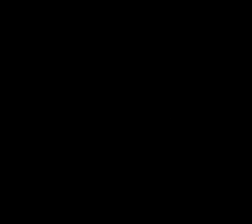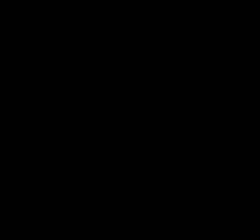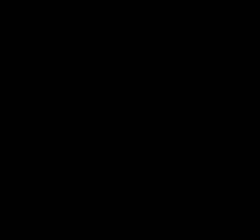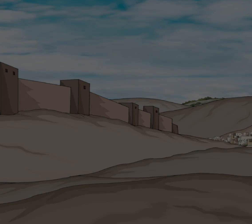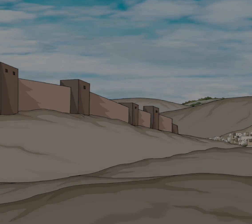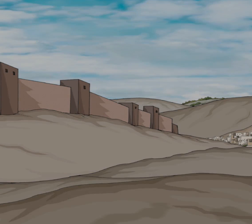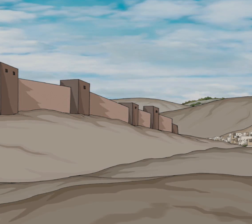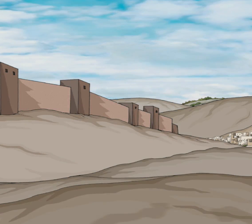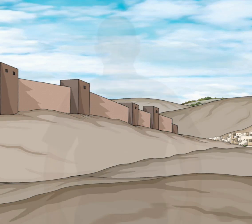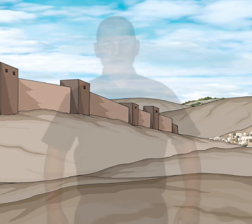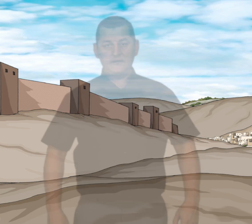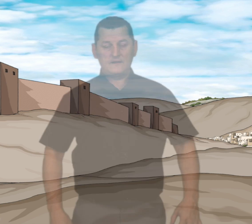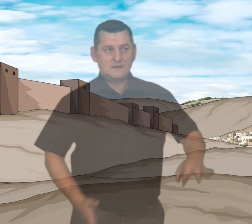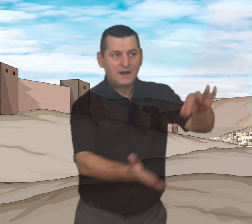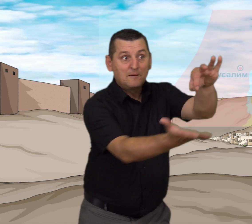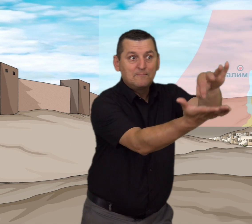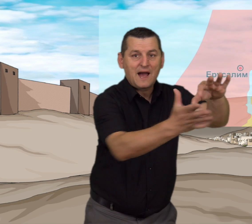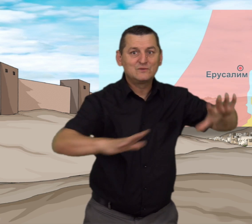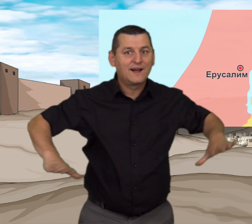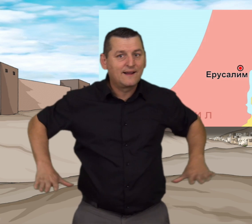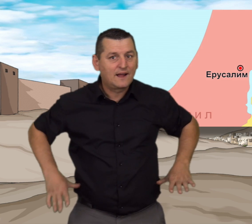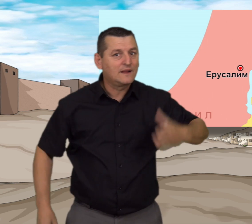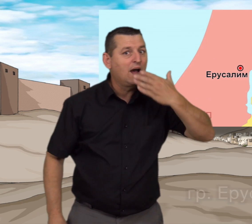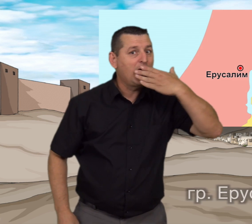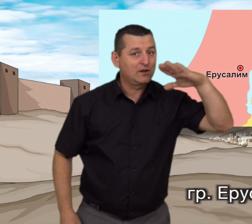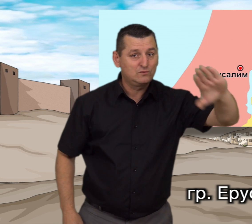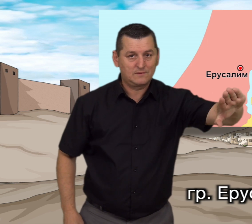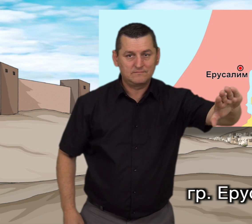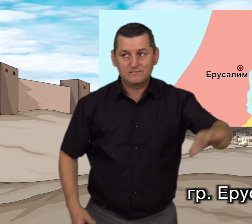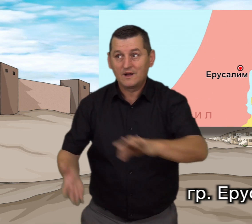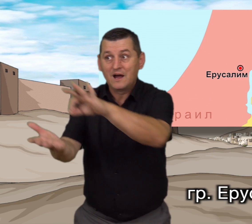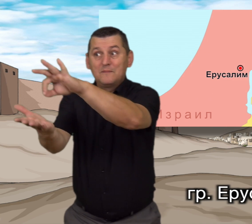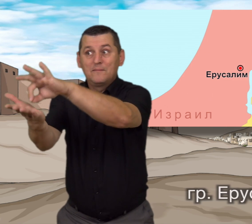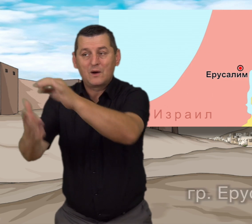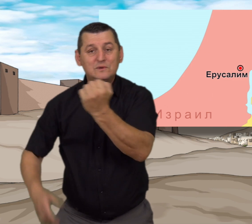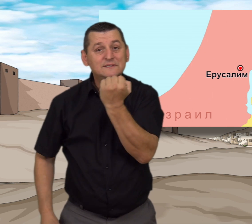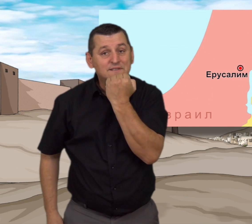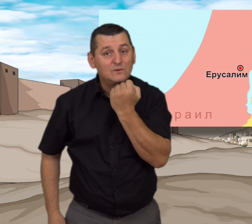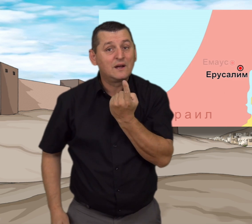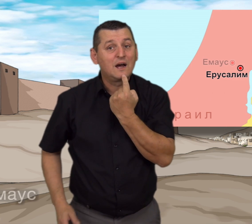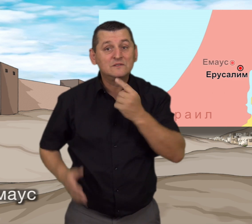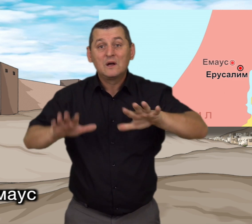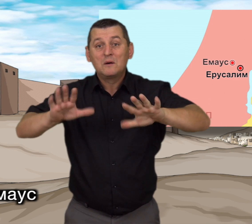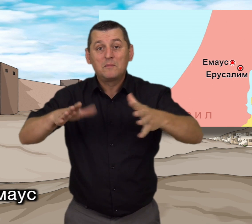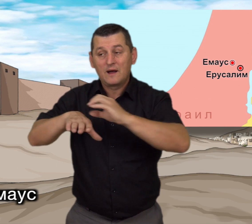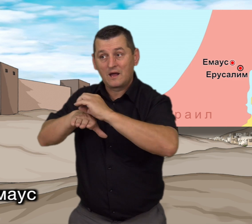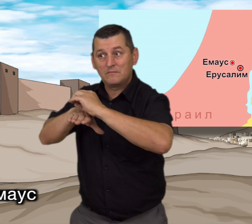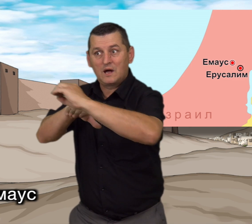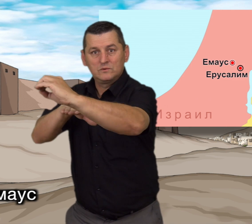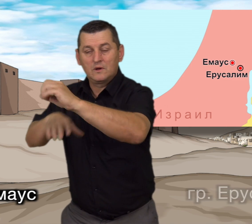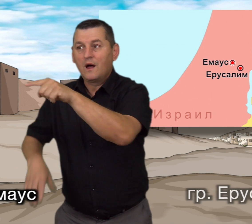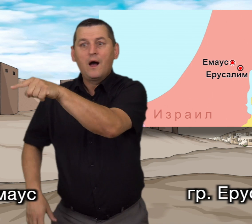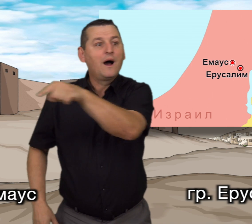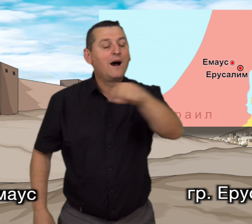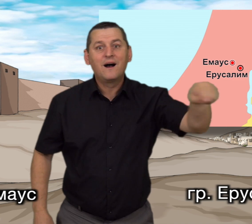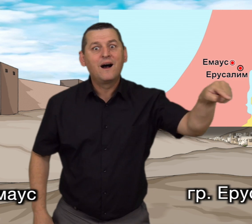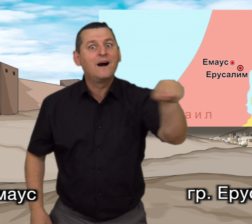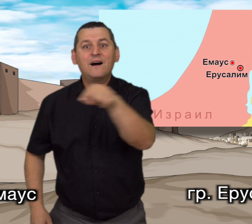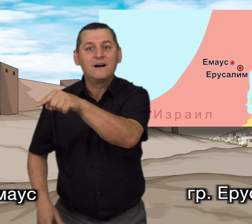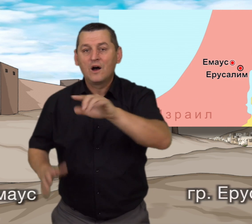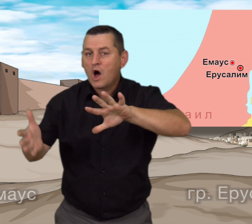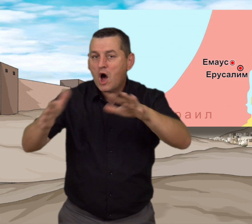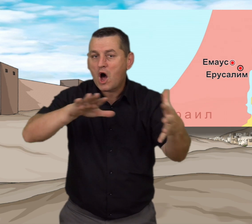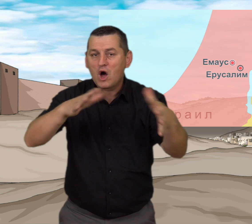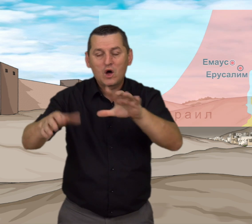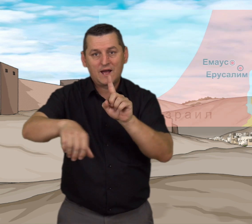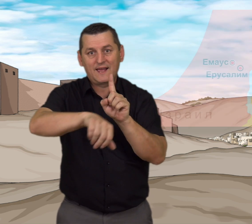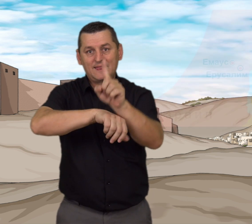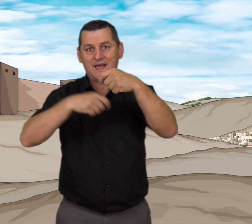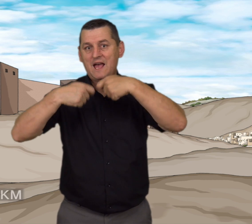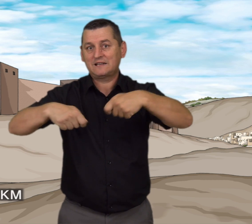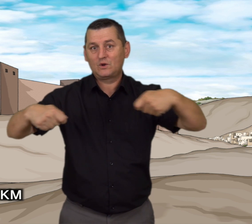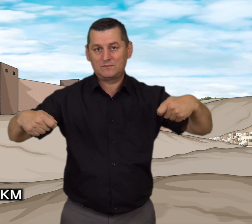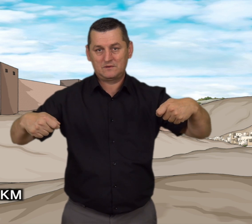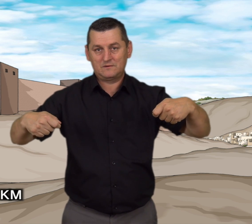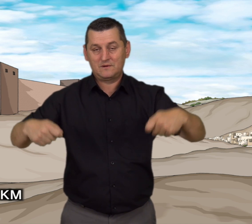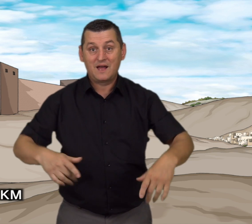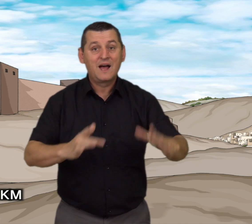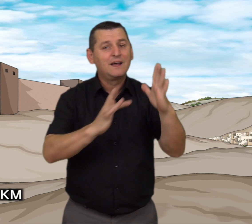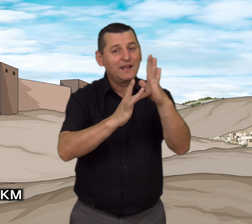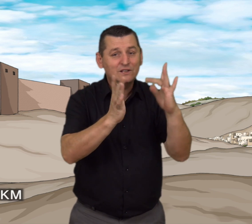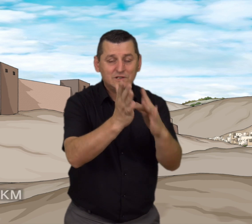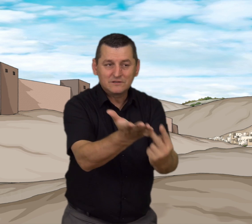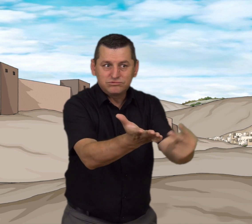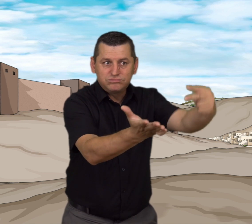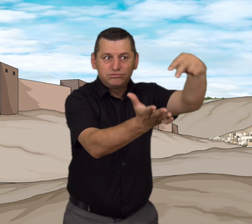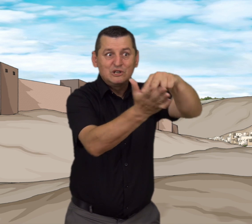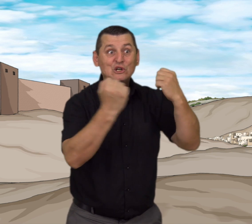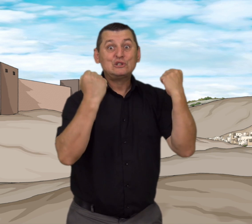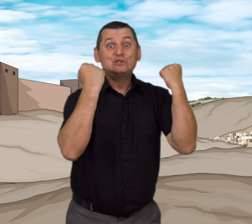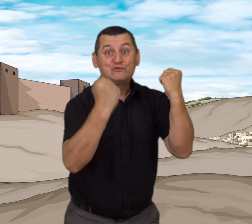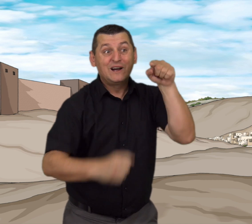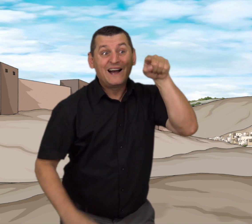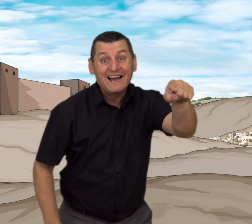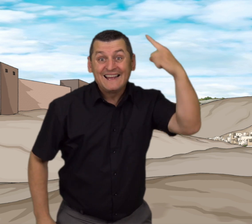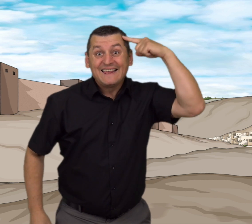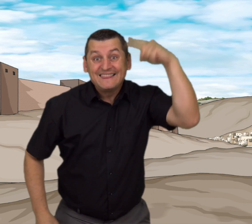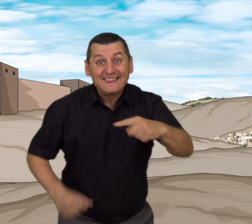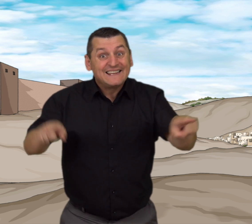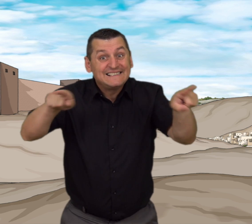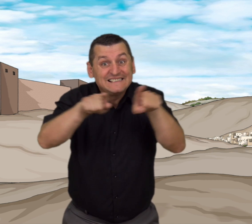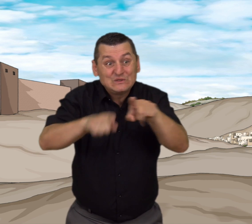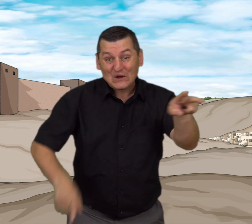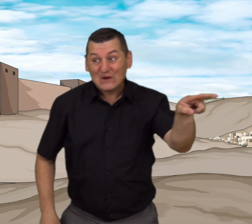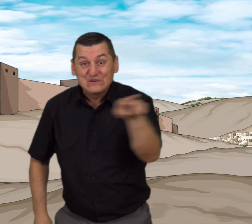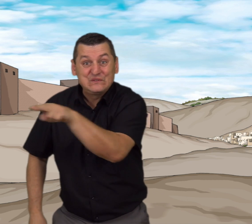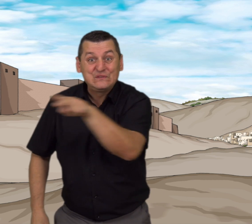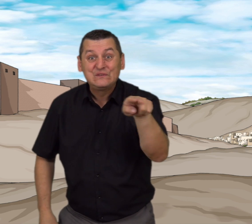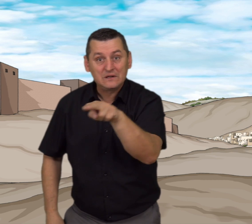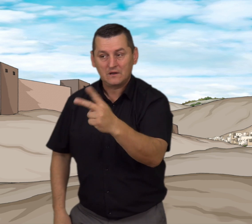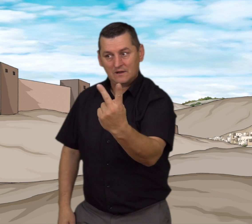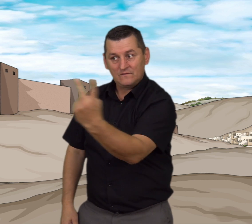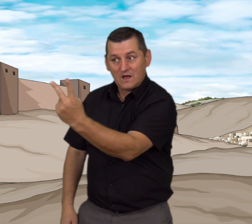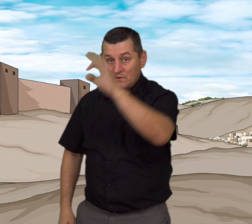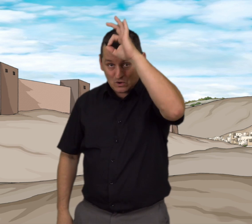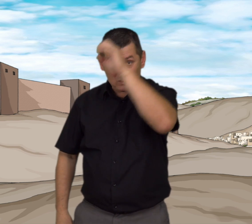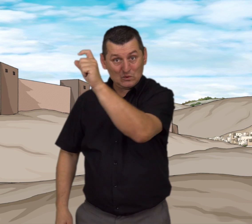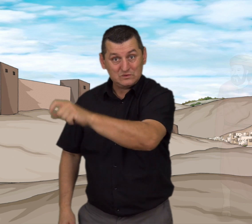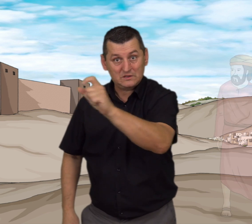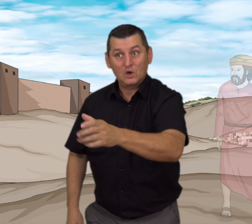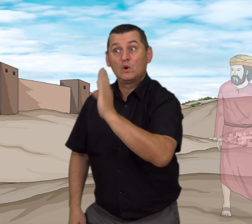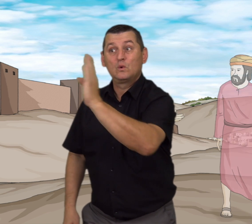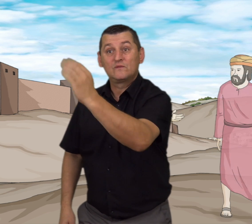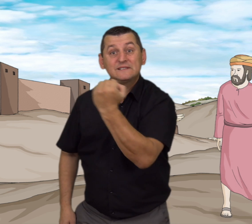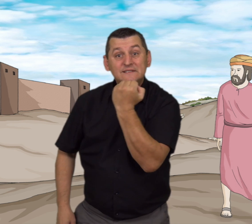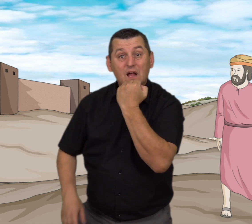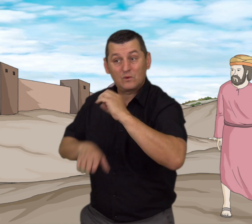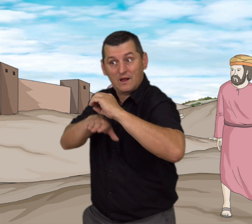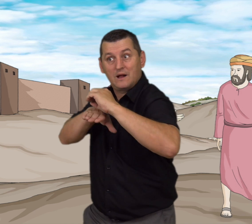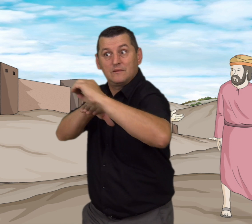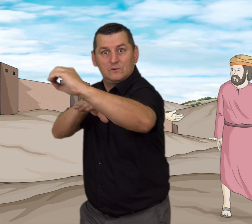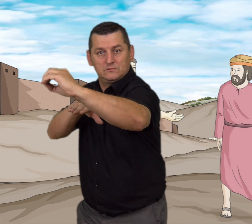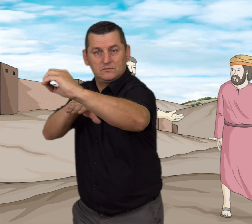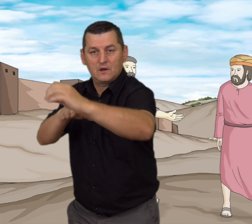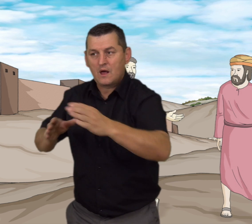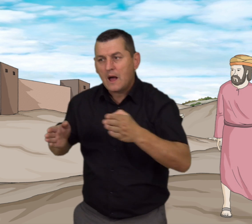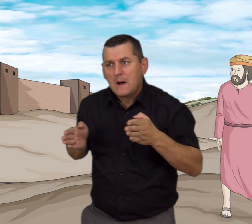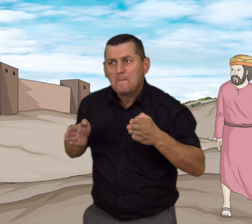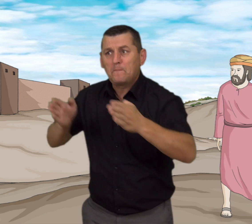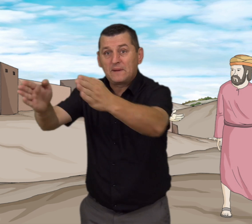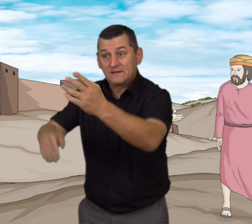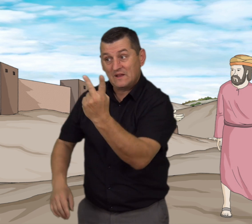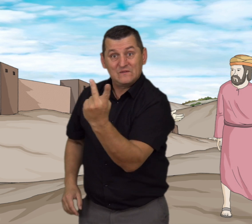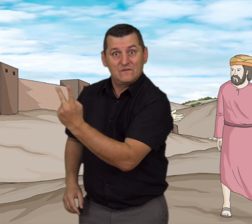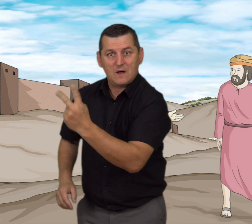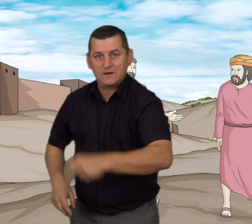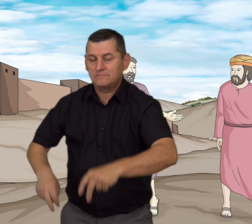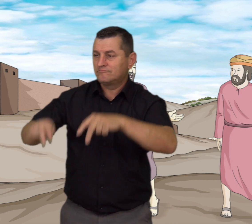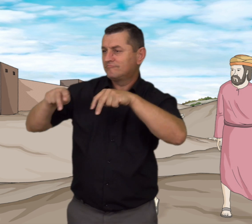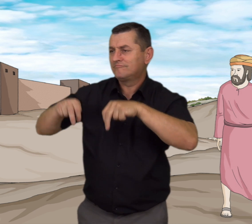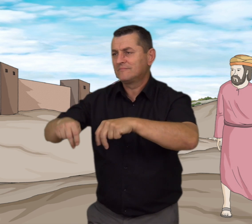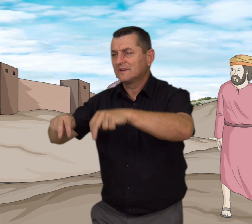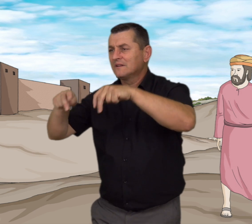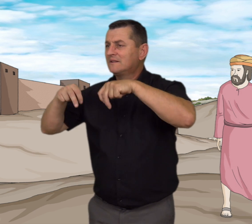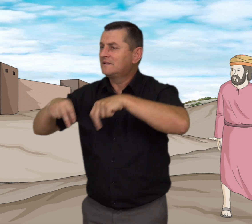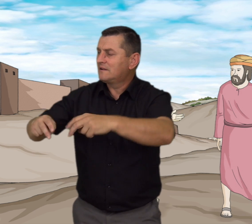That same day two of them were going to a village called Emmaus, about seven miles from Jerusalem.